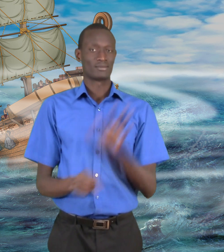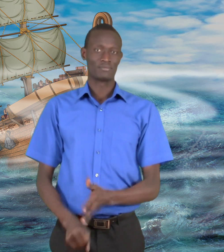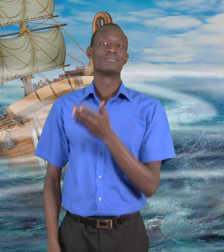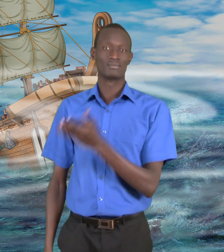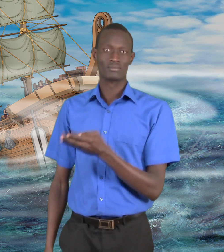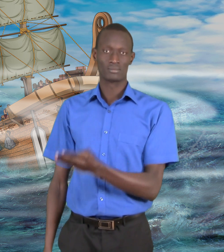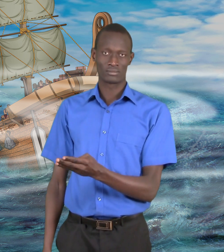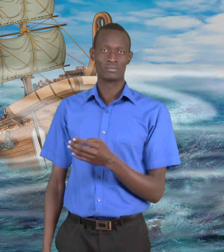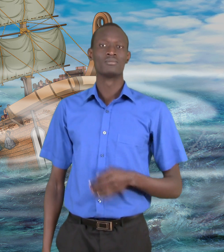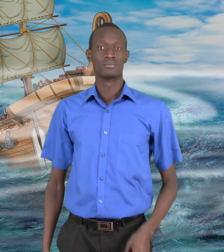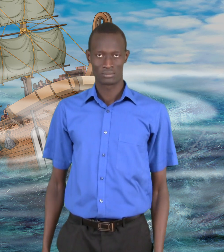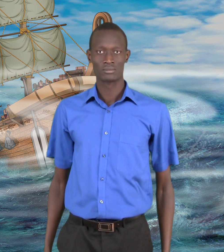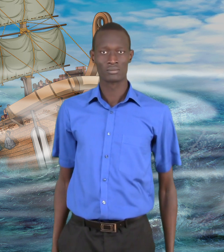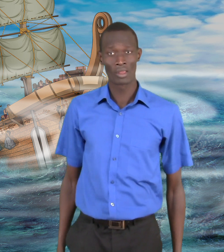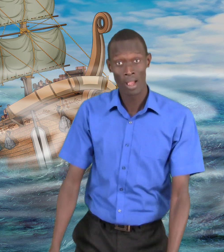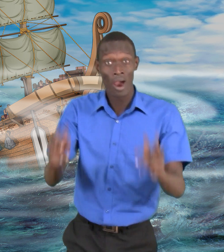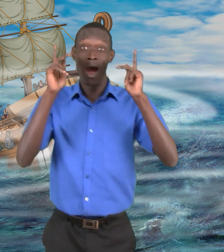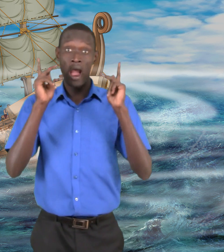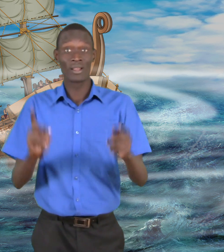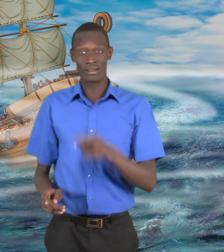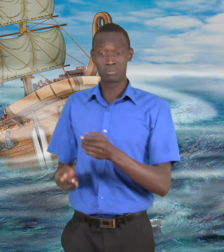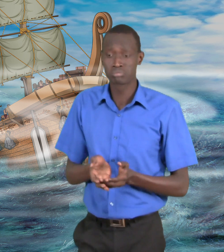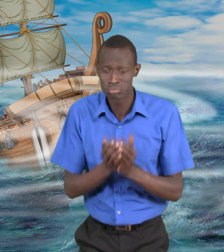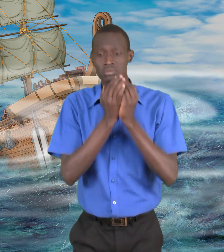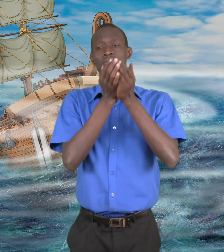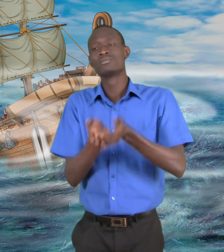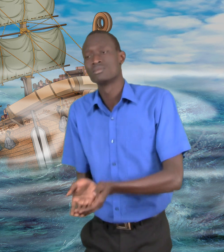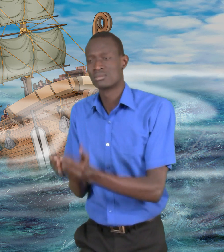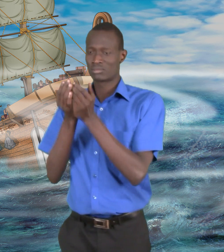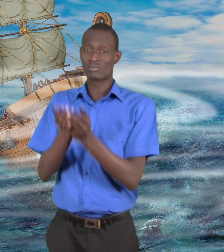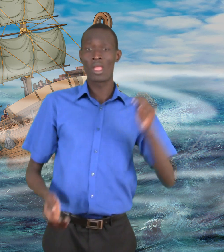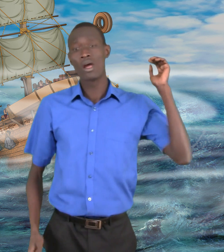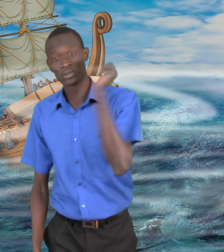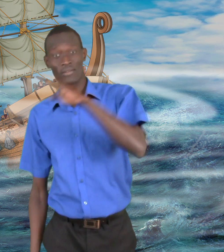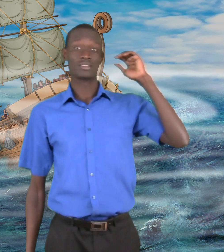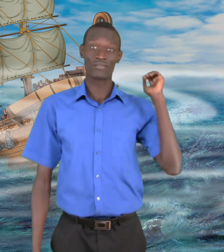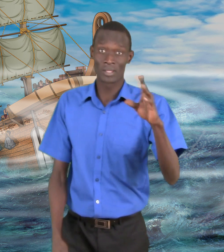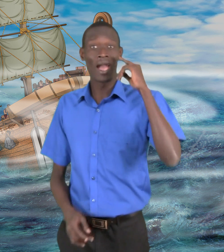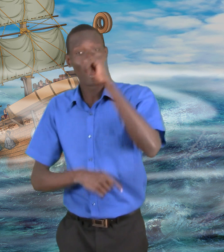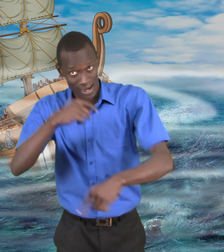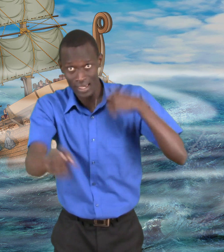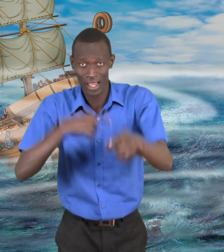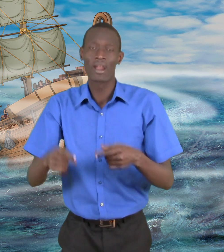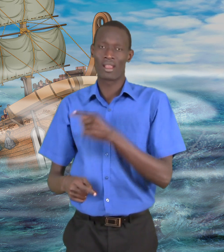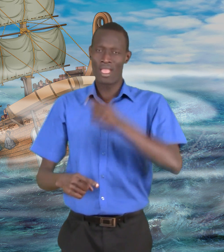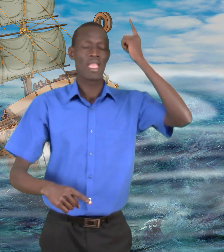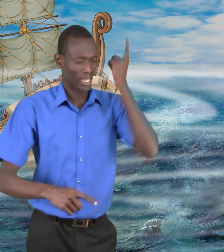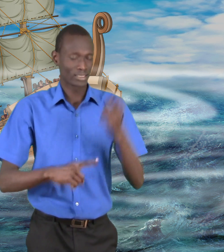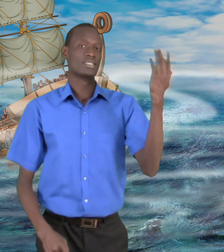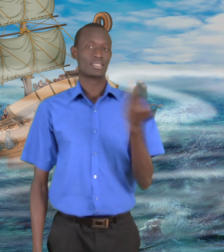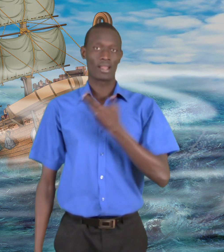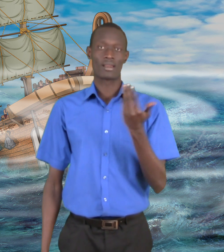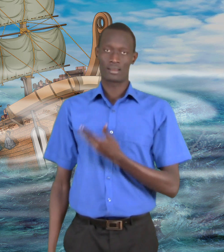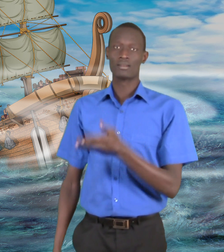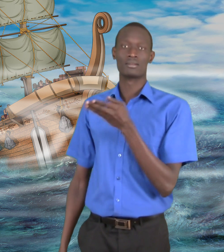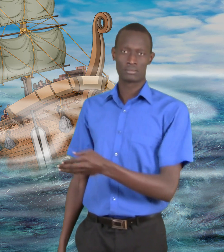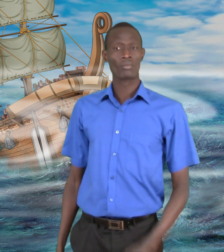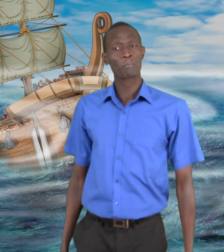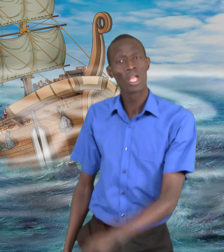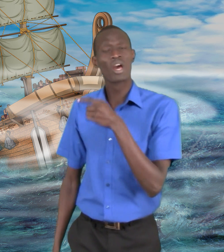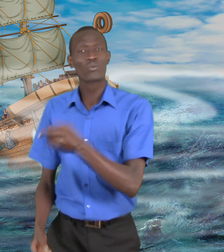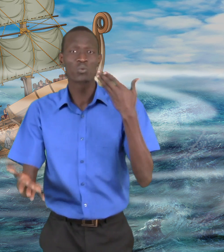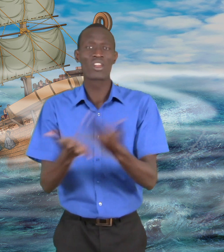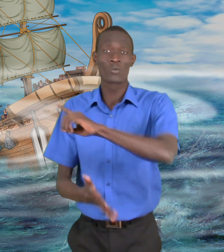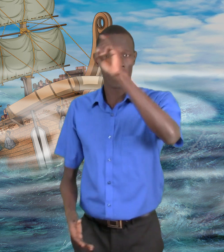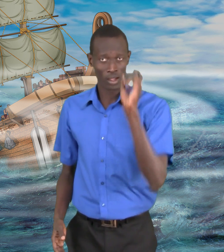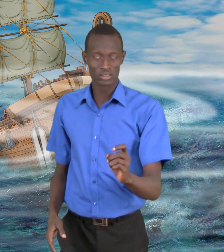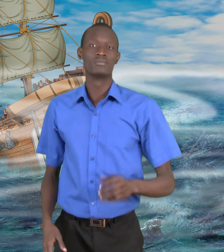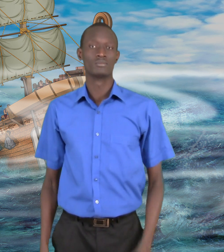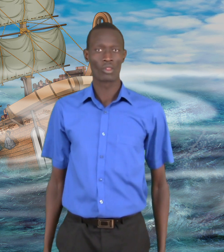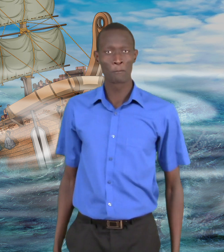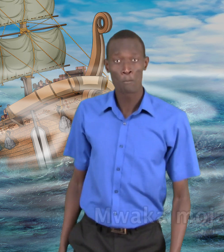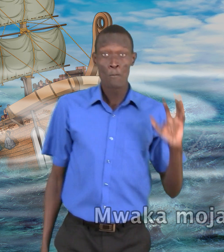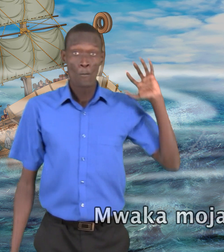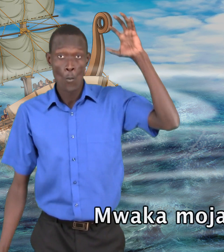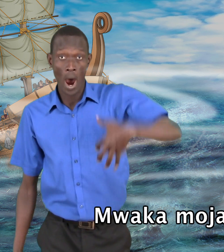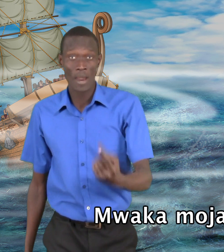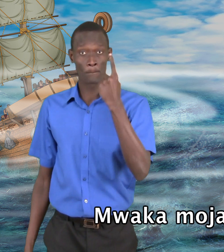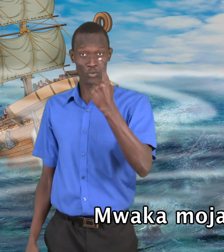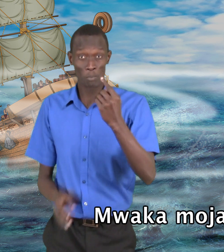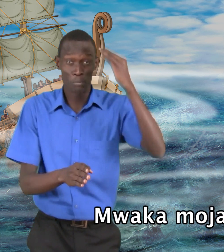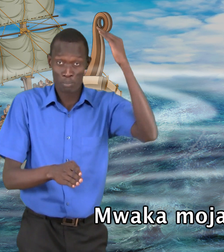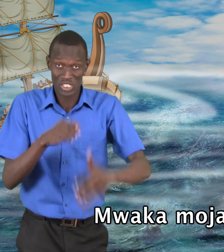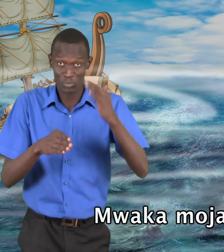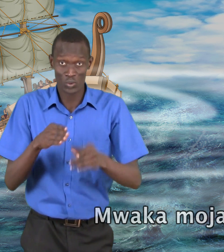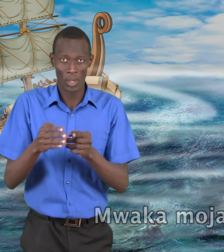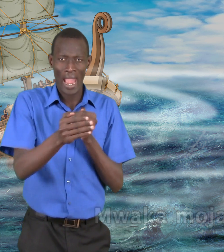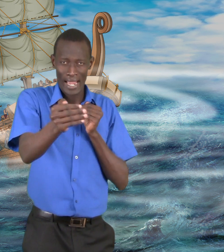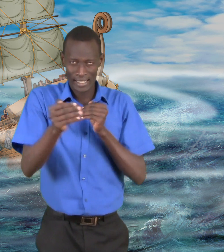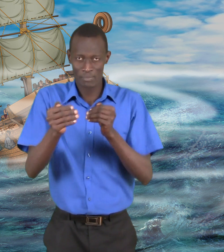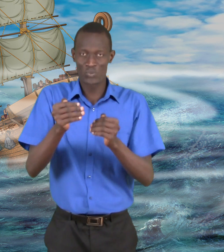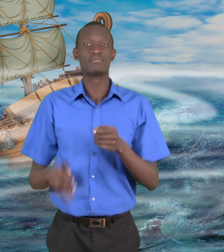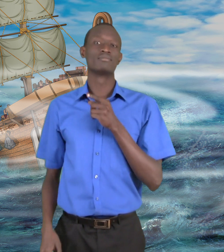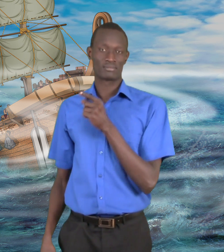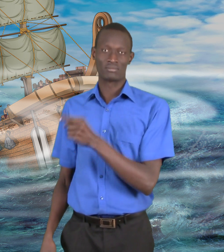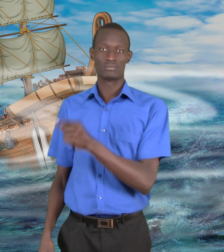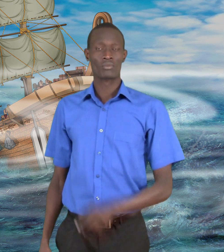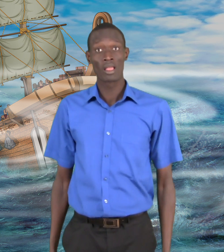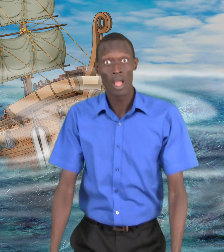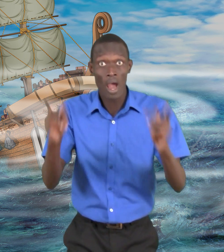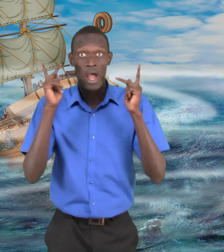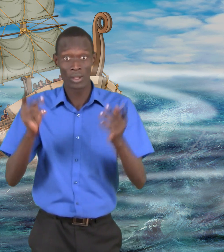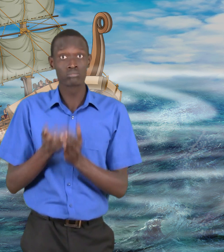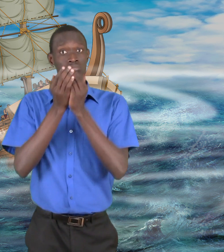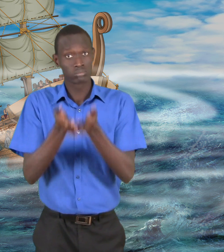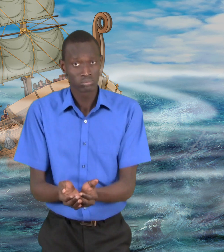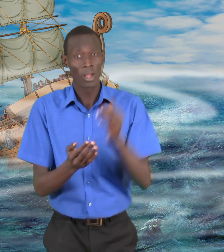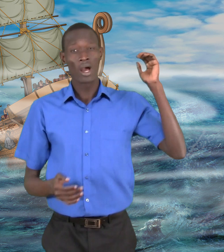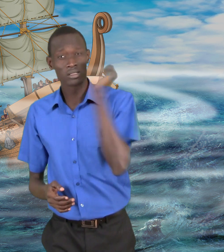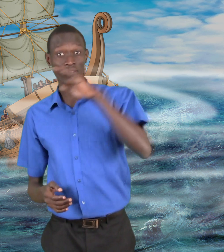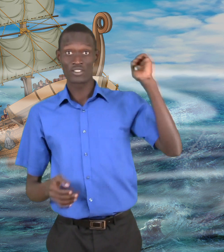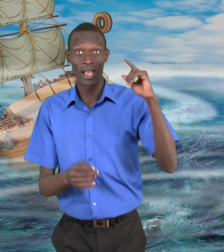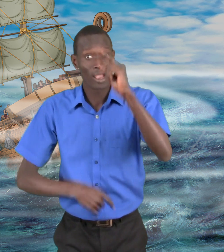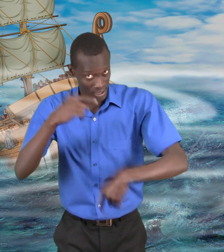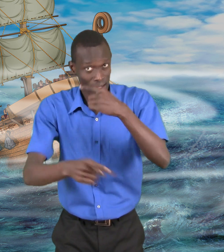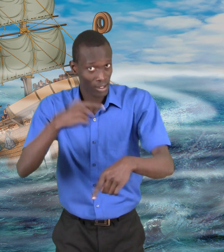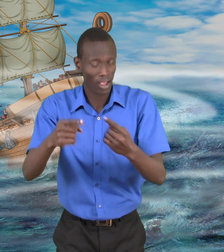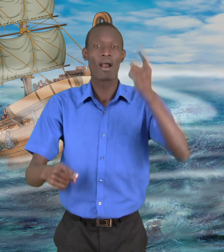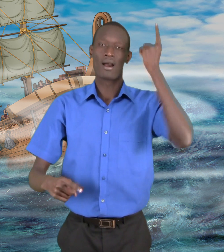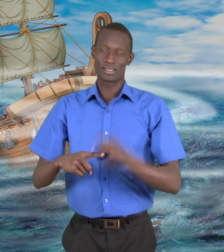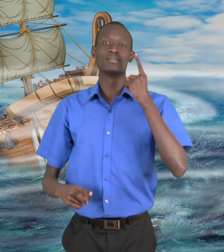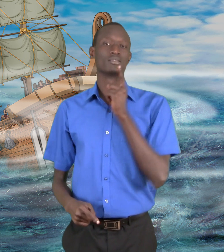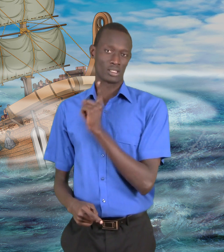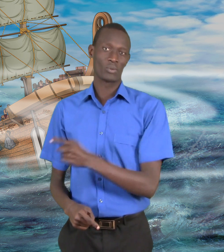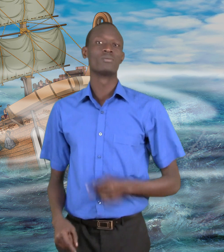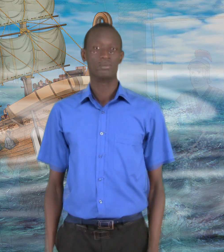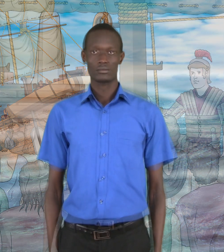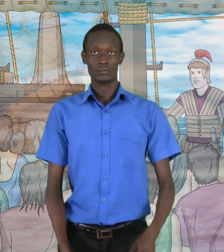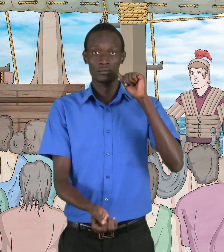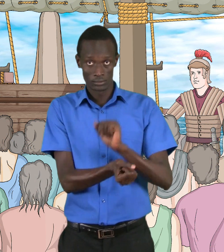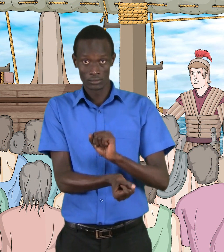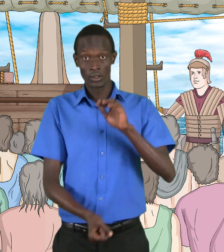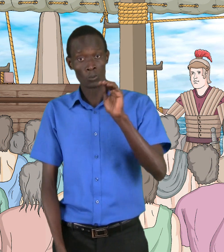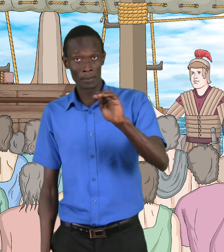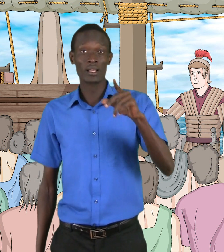By now much time had passed, and the voyage had already become dangerous because it was after the Fast.